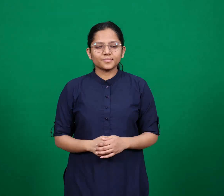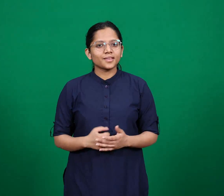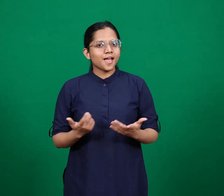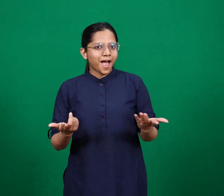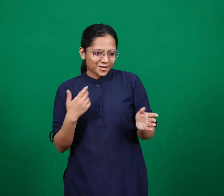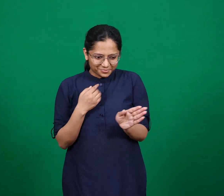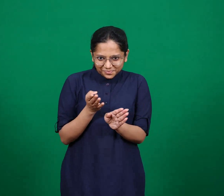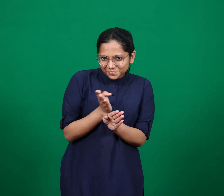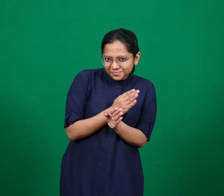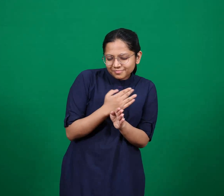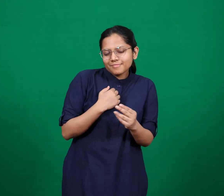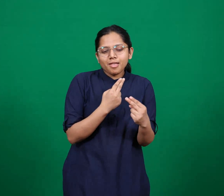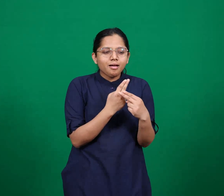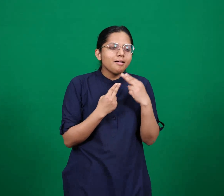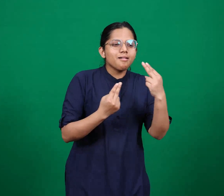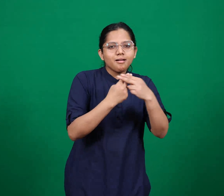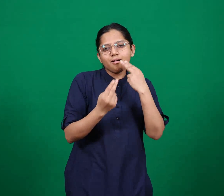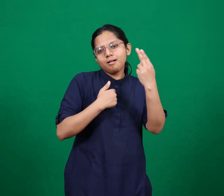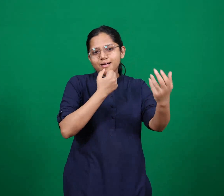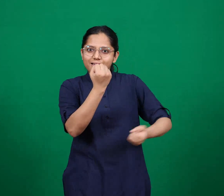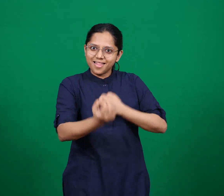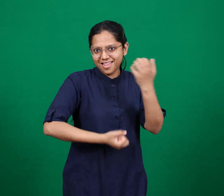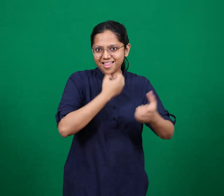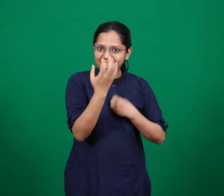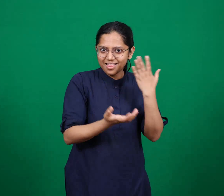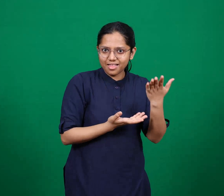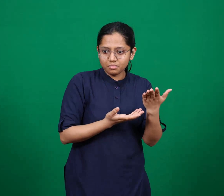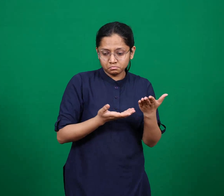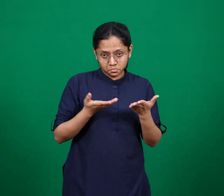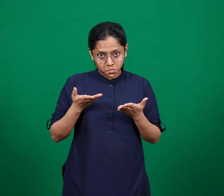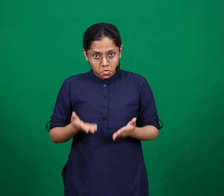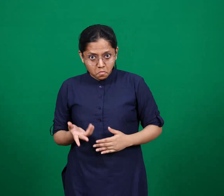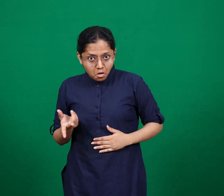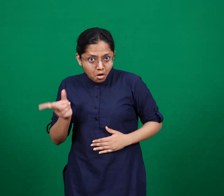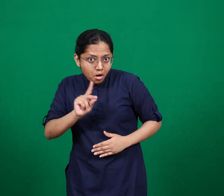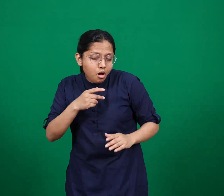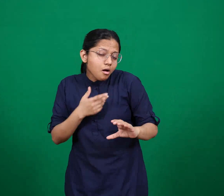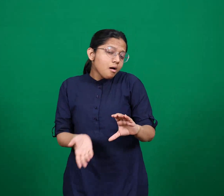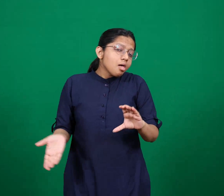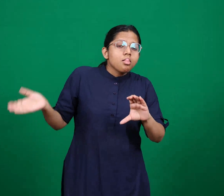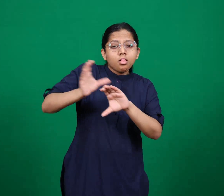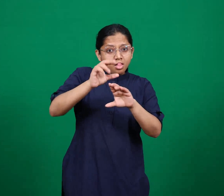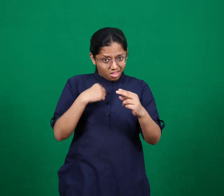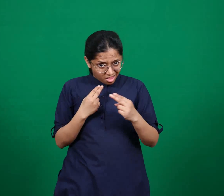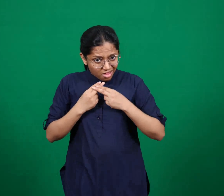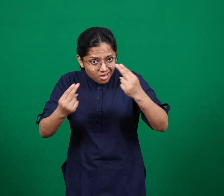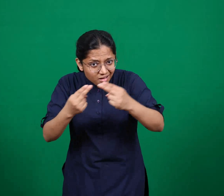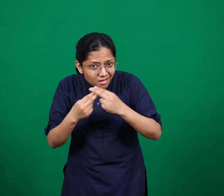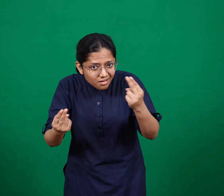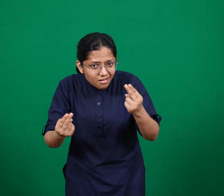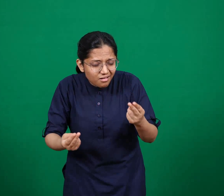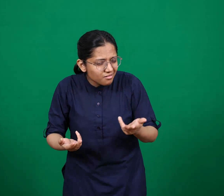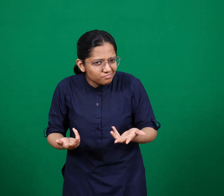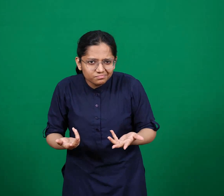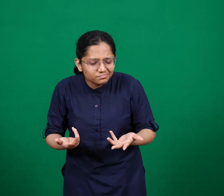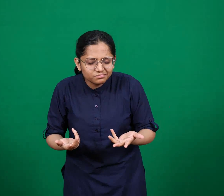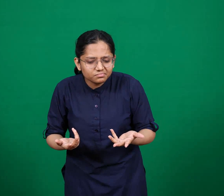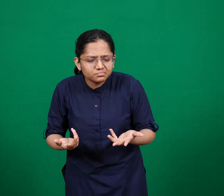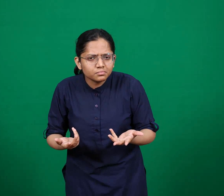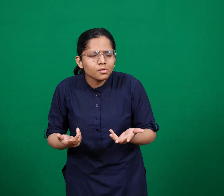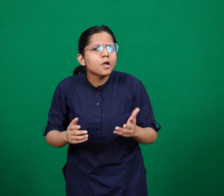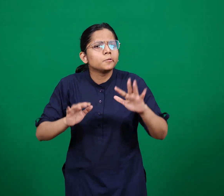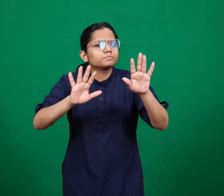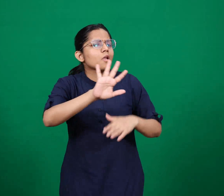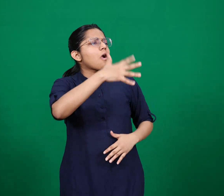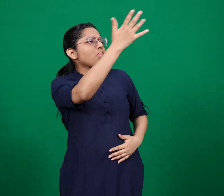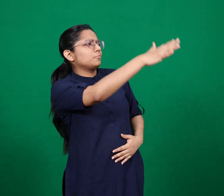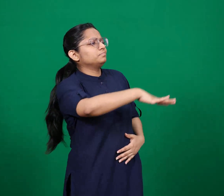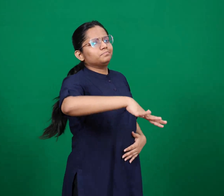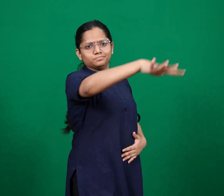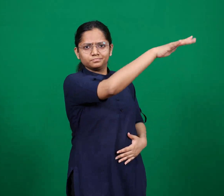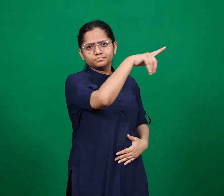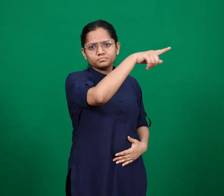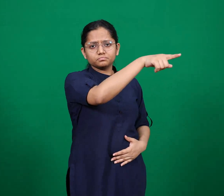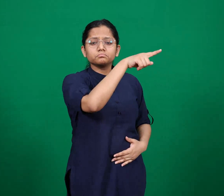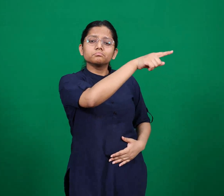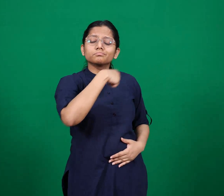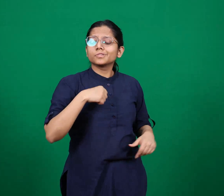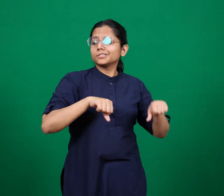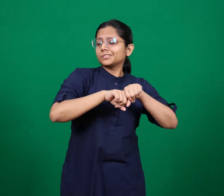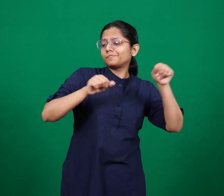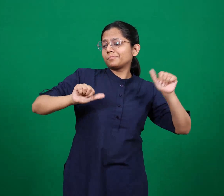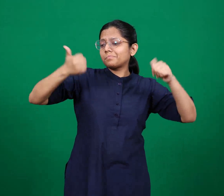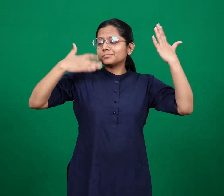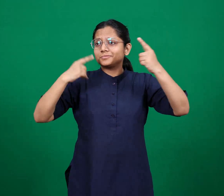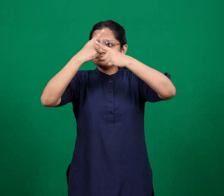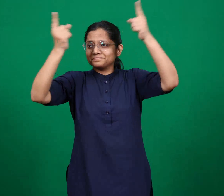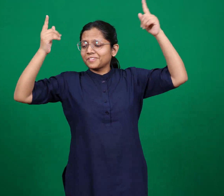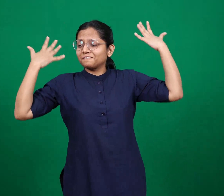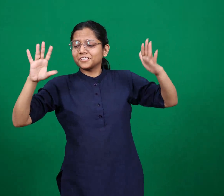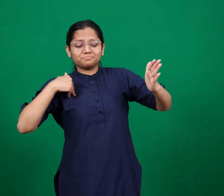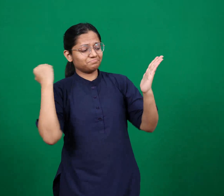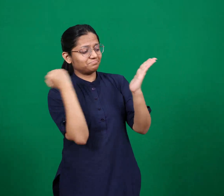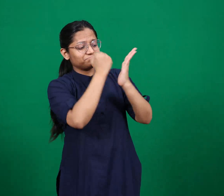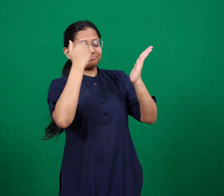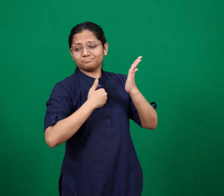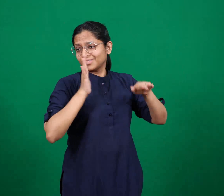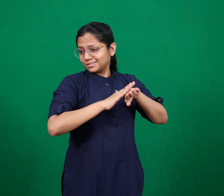Are we beginning to commend ourselves again?